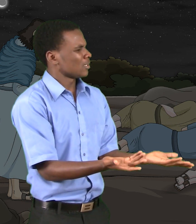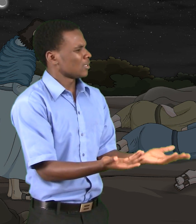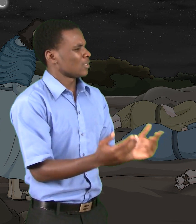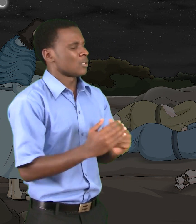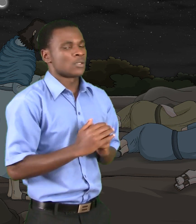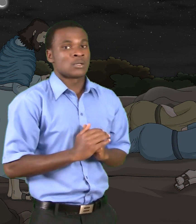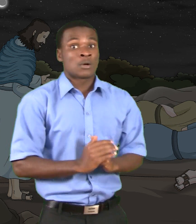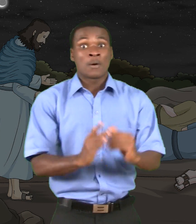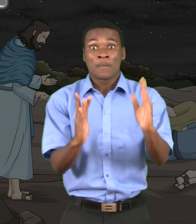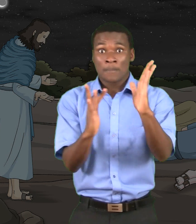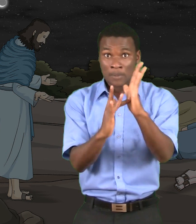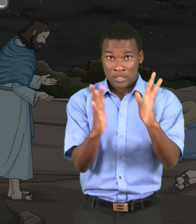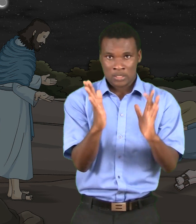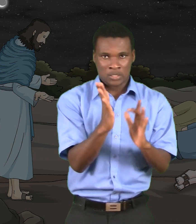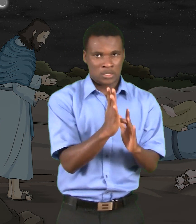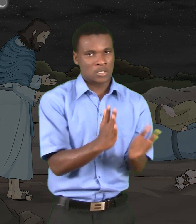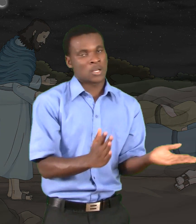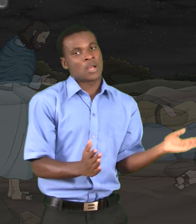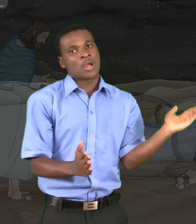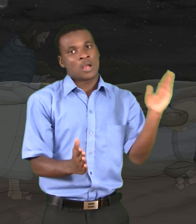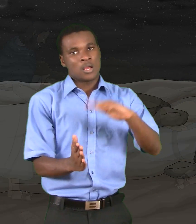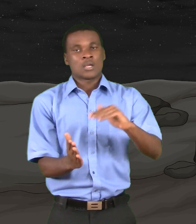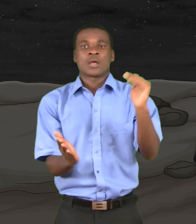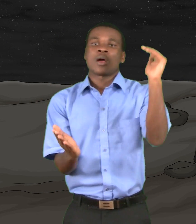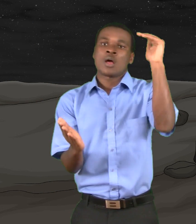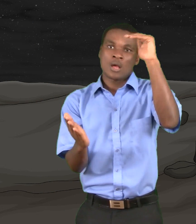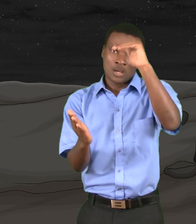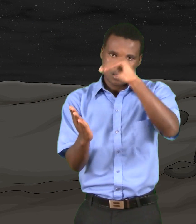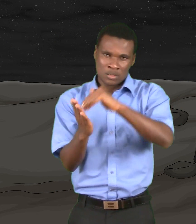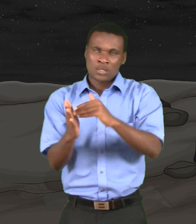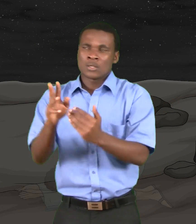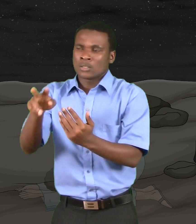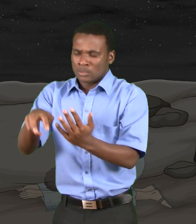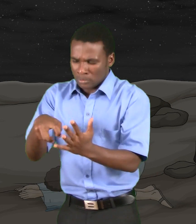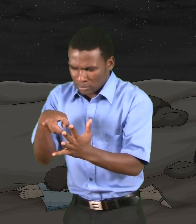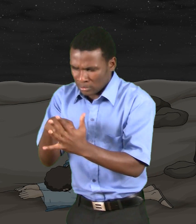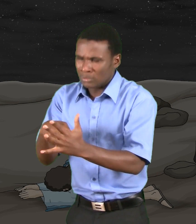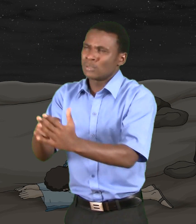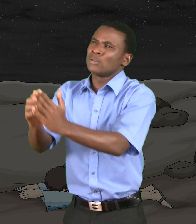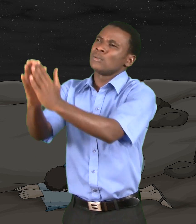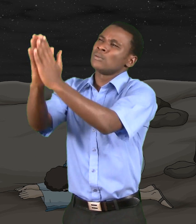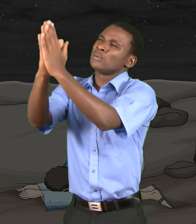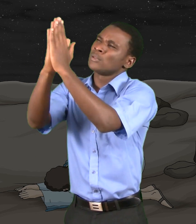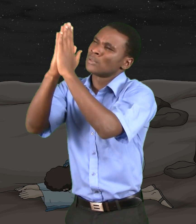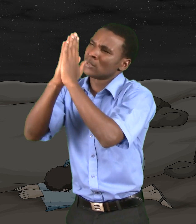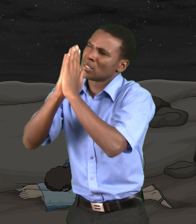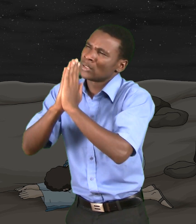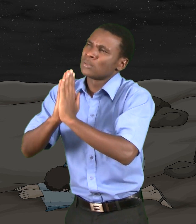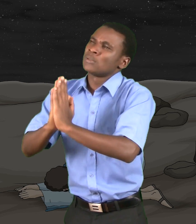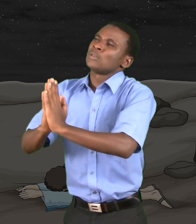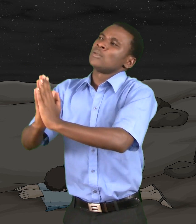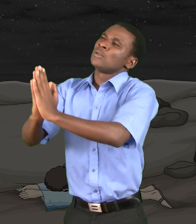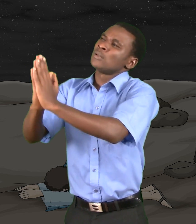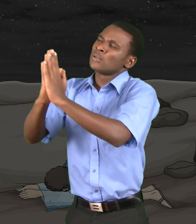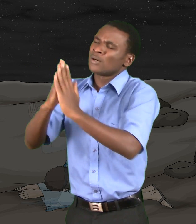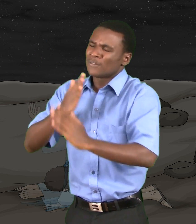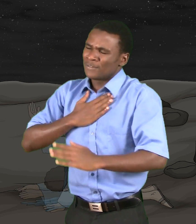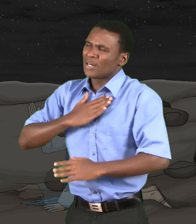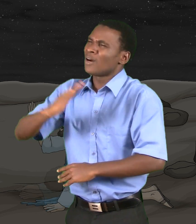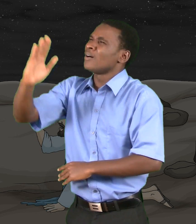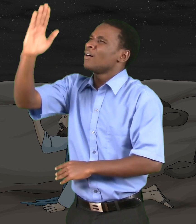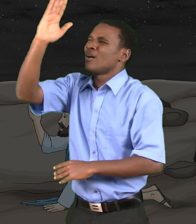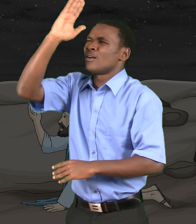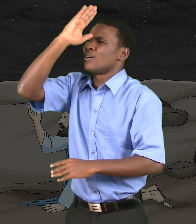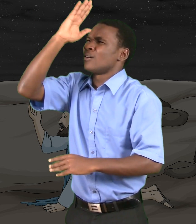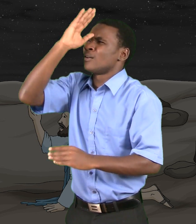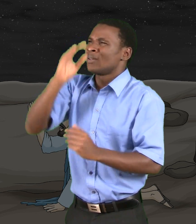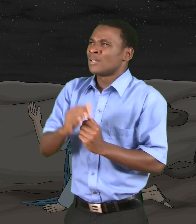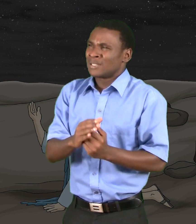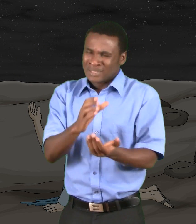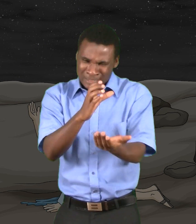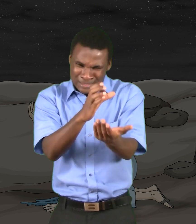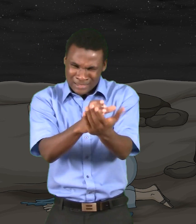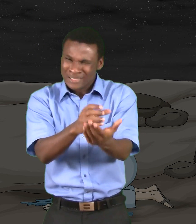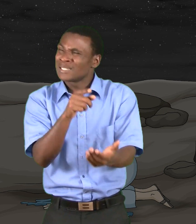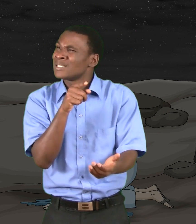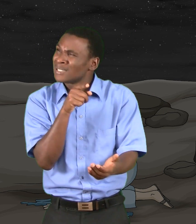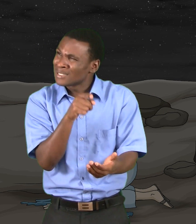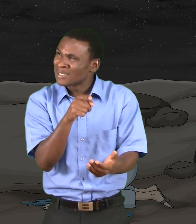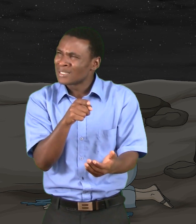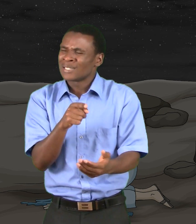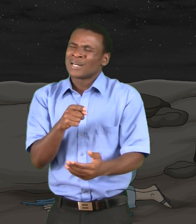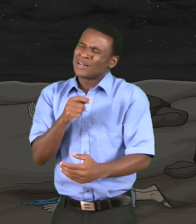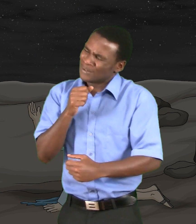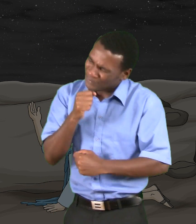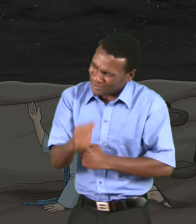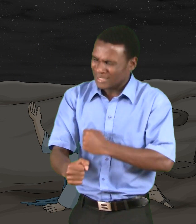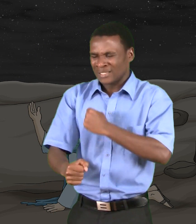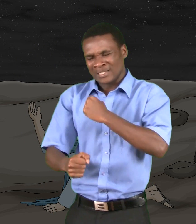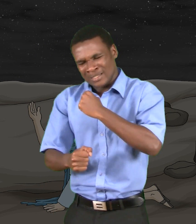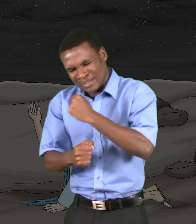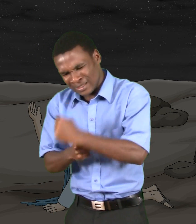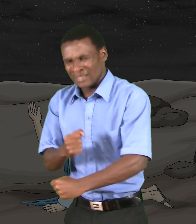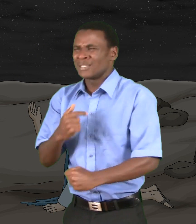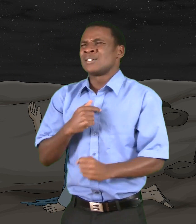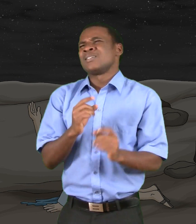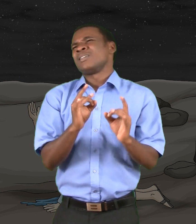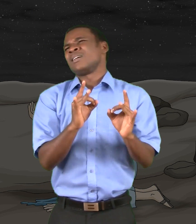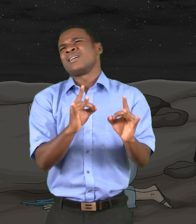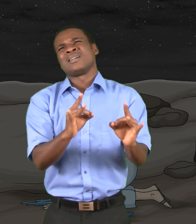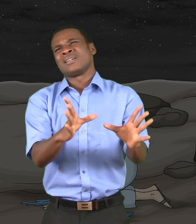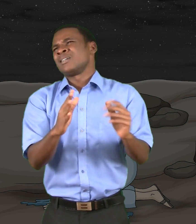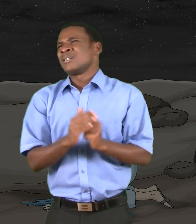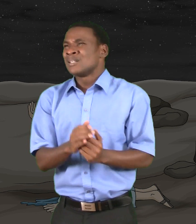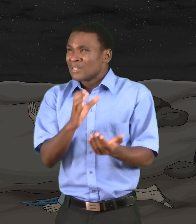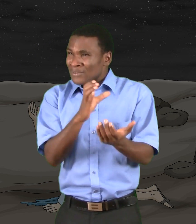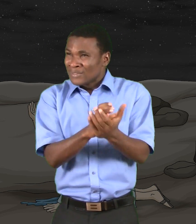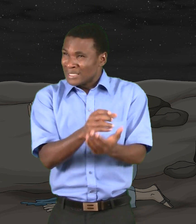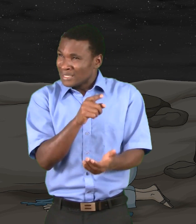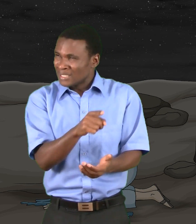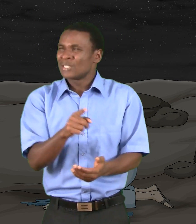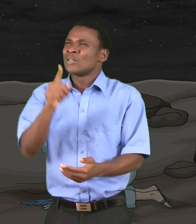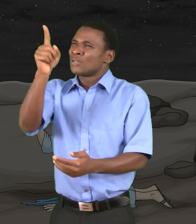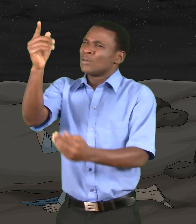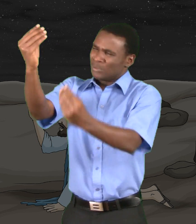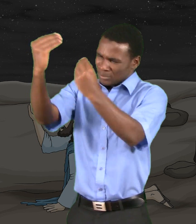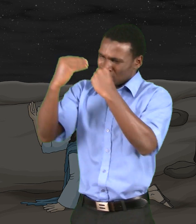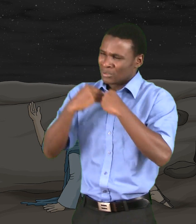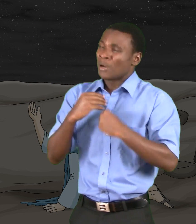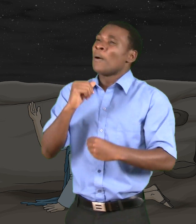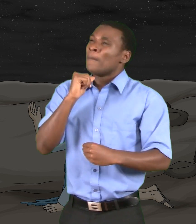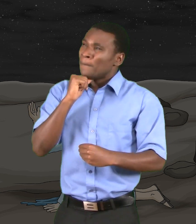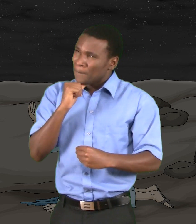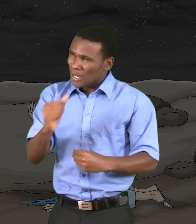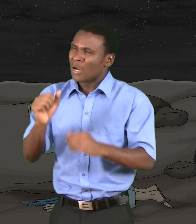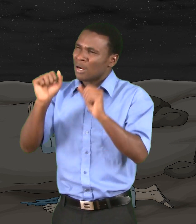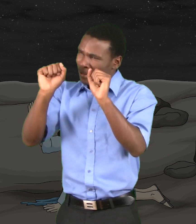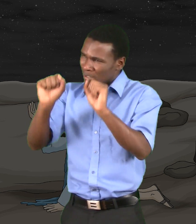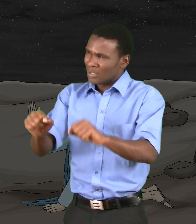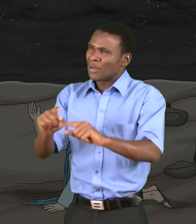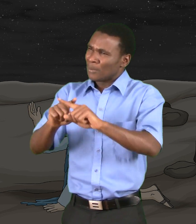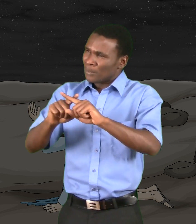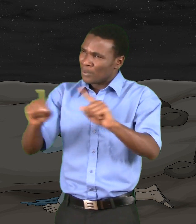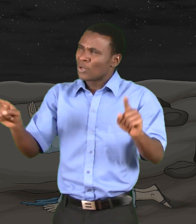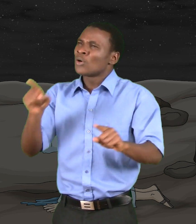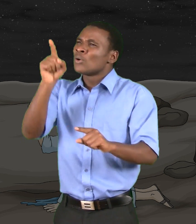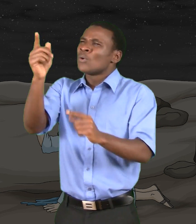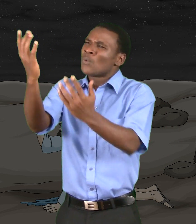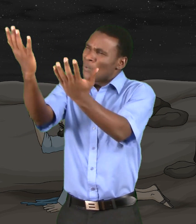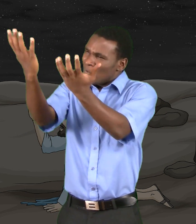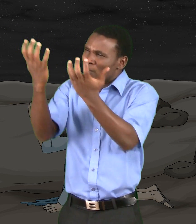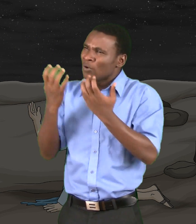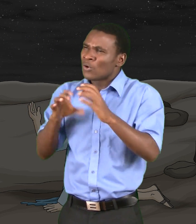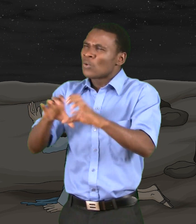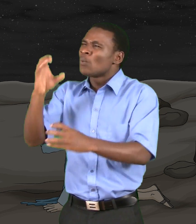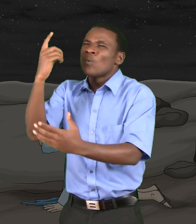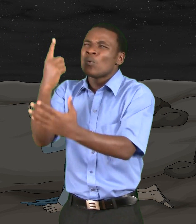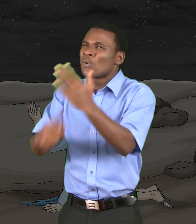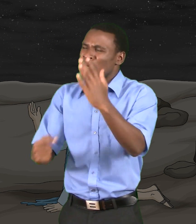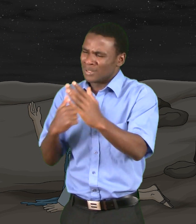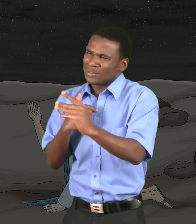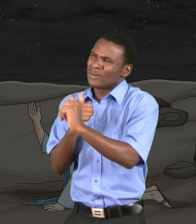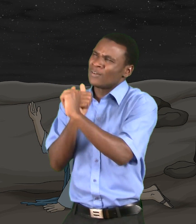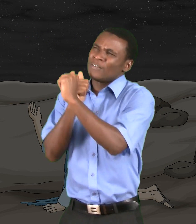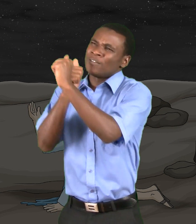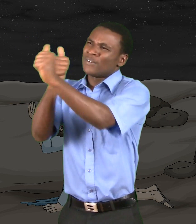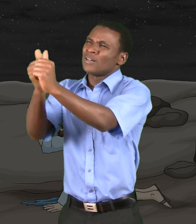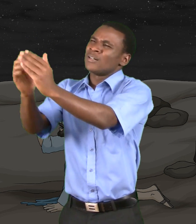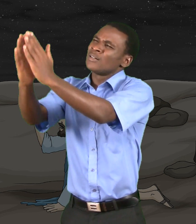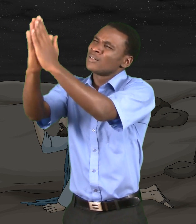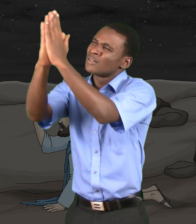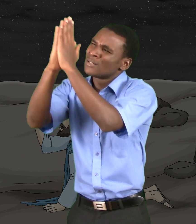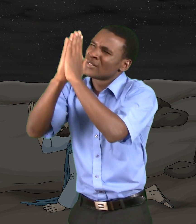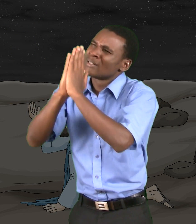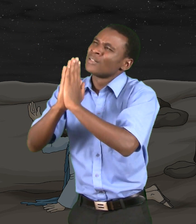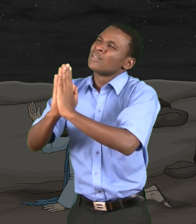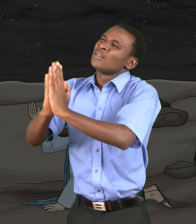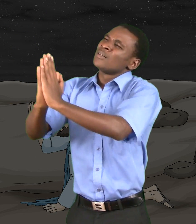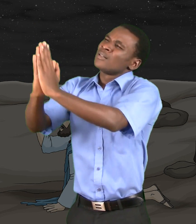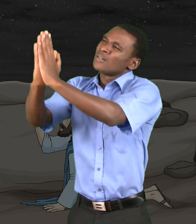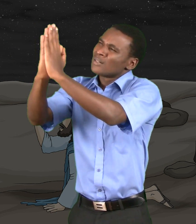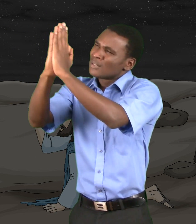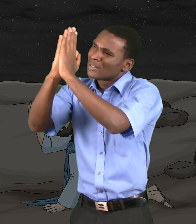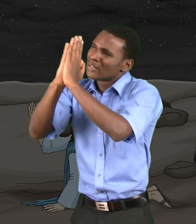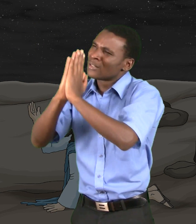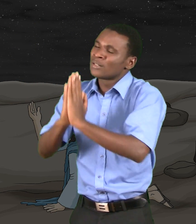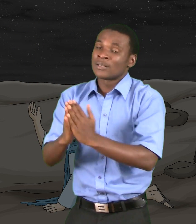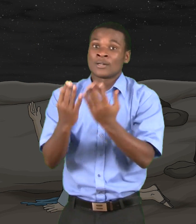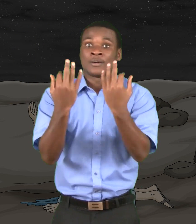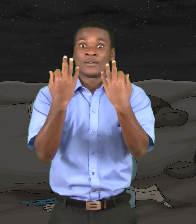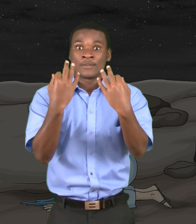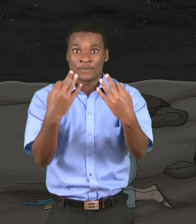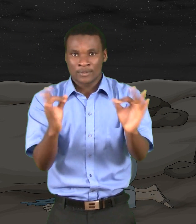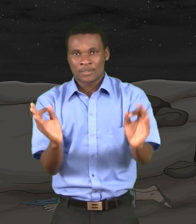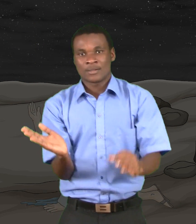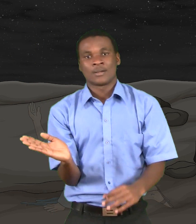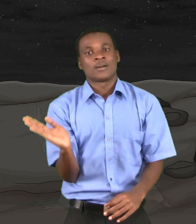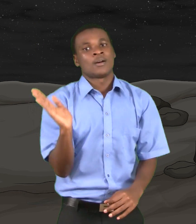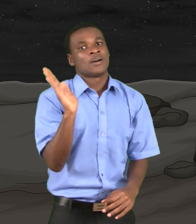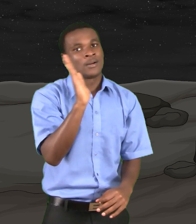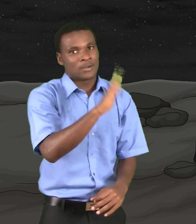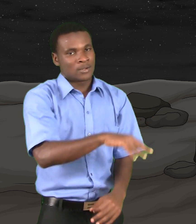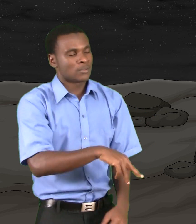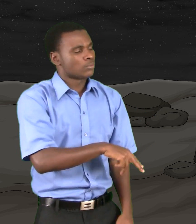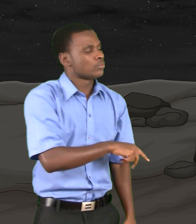A second time He went away and prayed, “My Father, if this cup cannot pass unless I drink it, may Your will be done.”